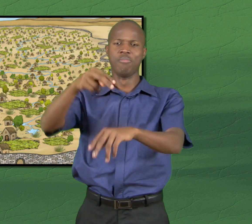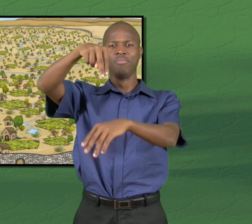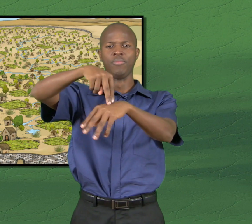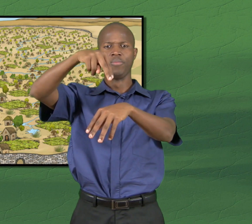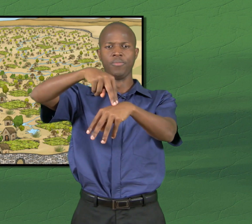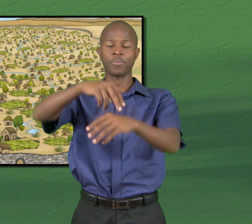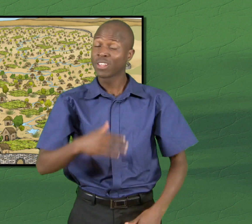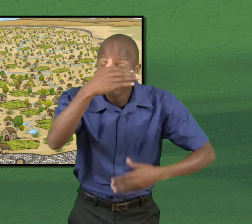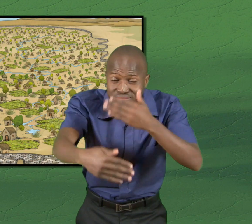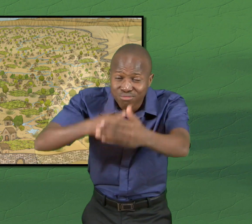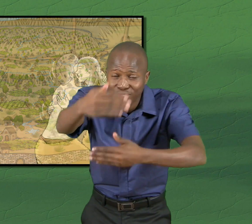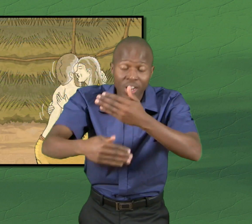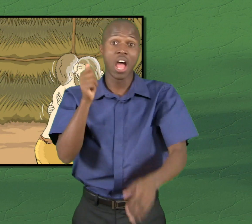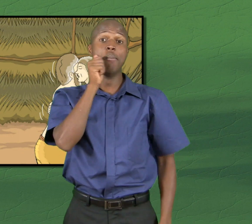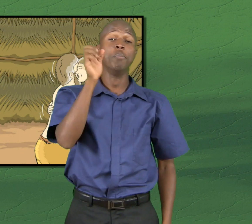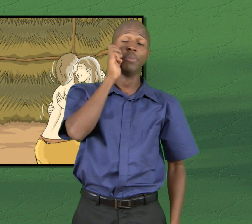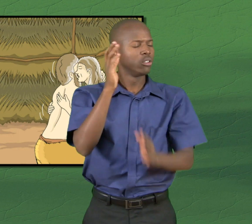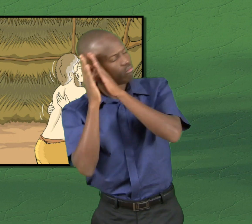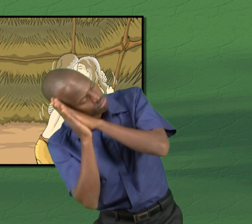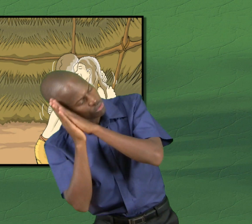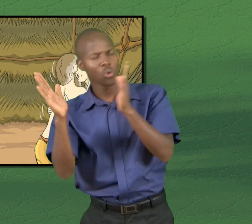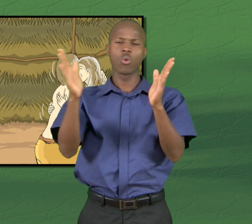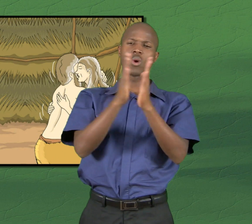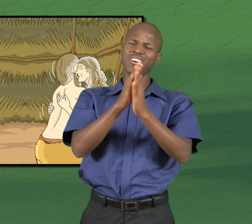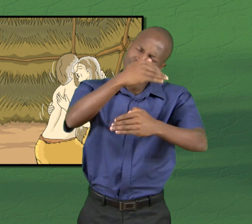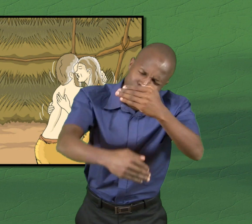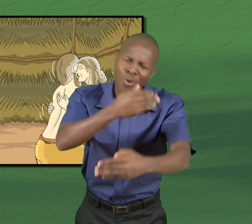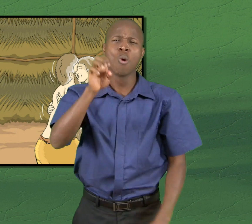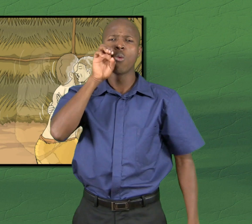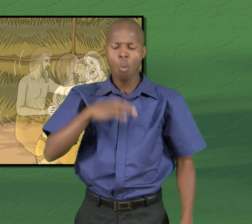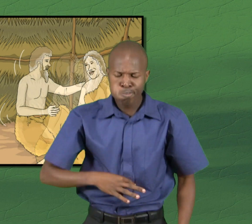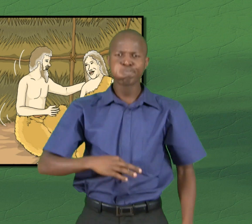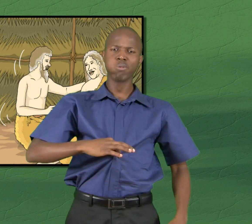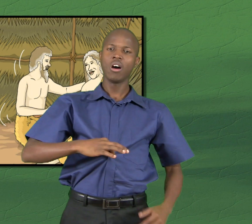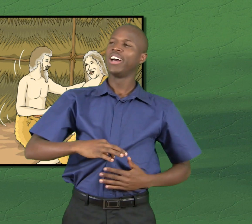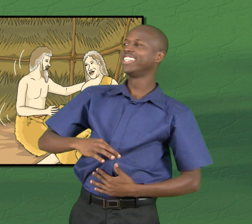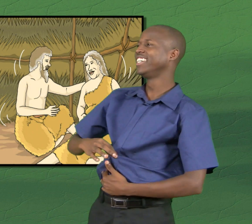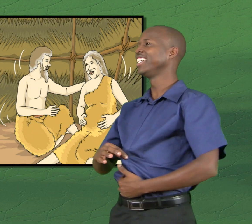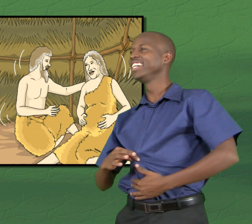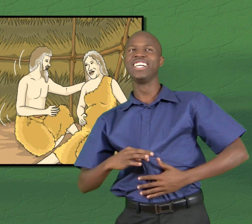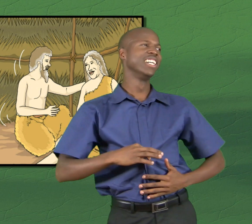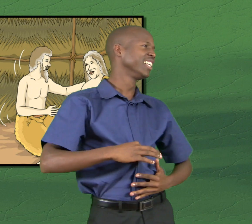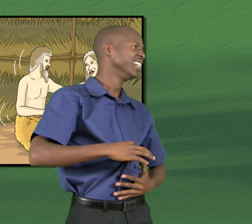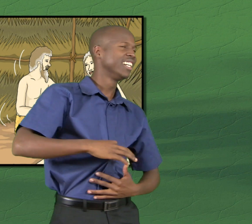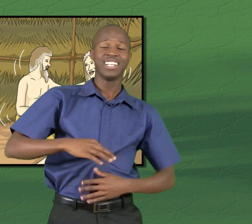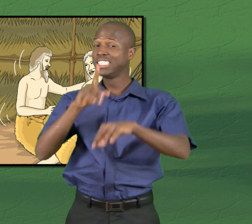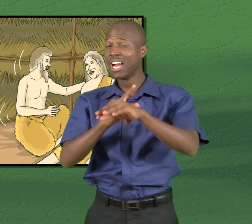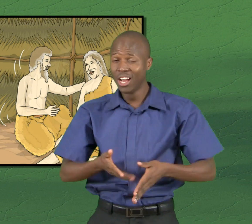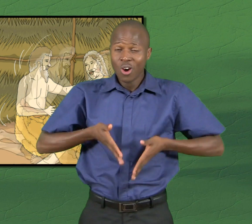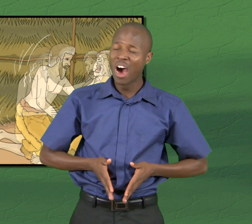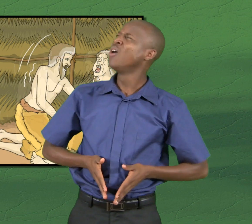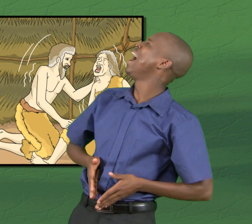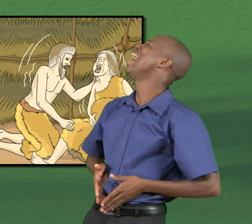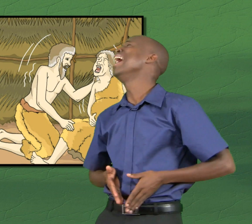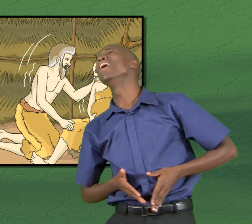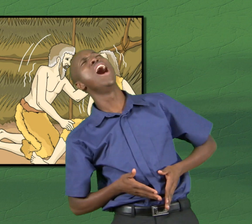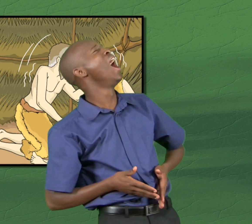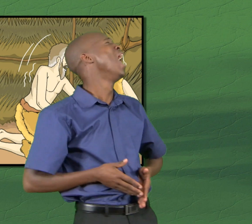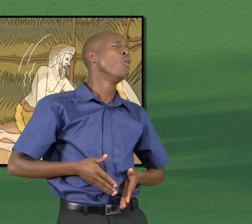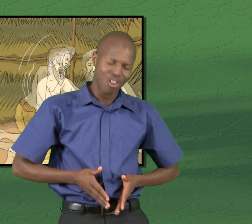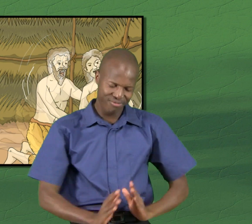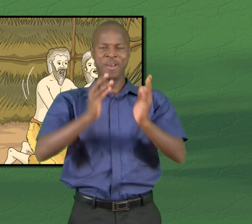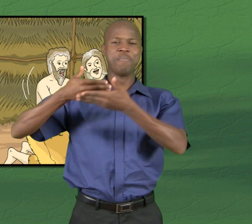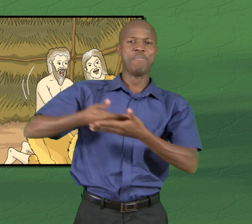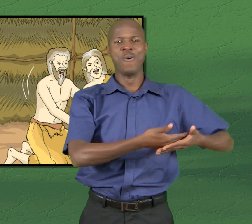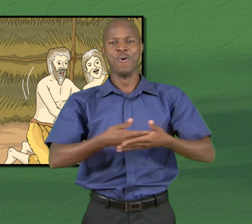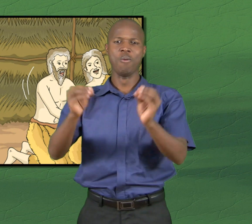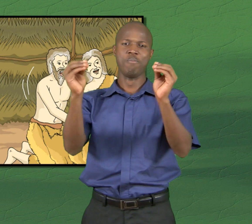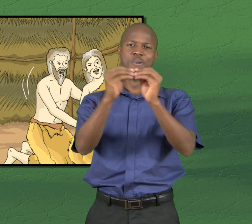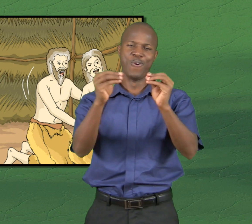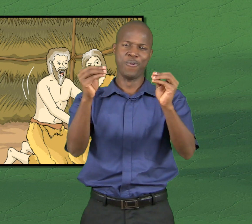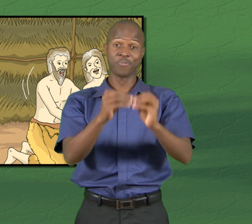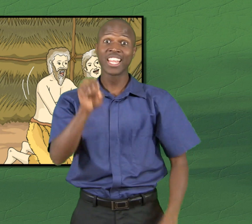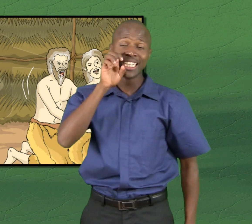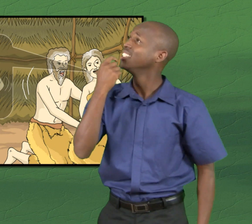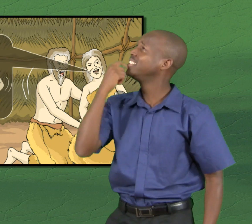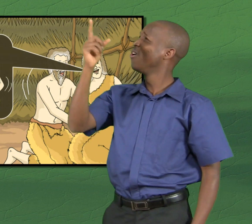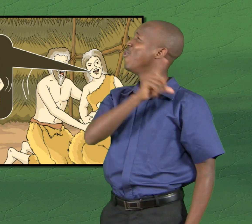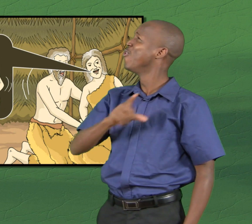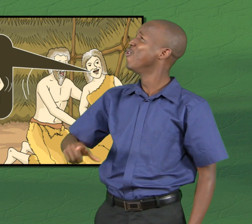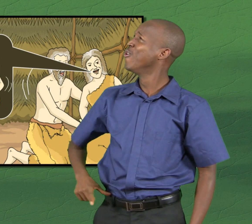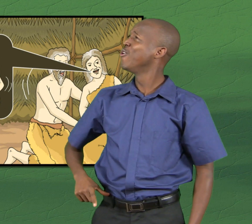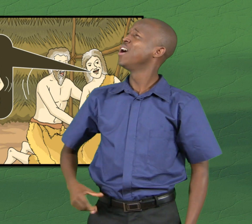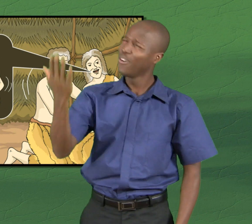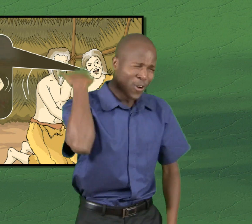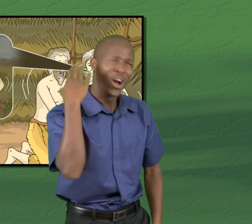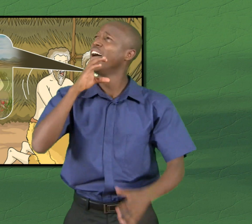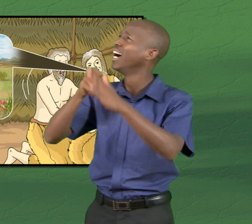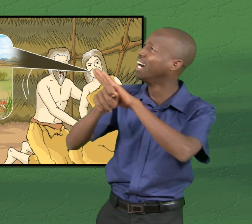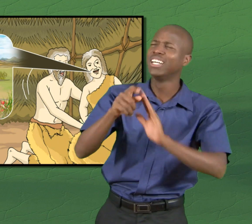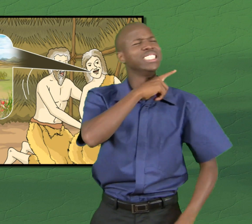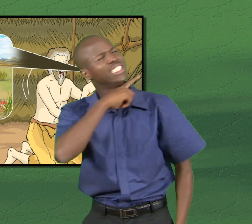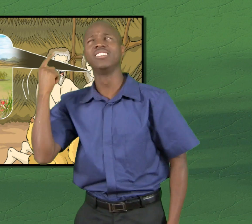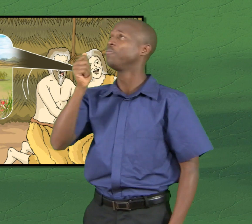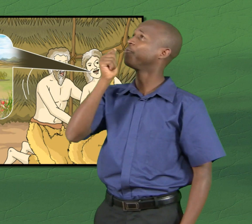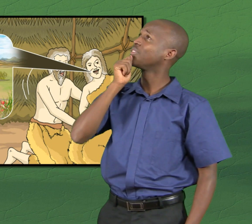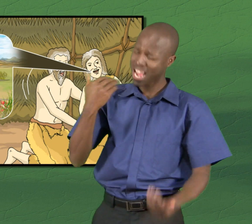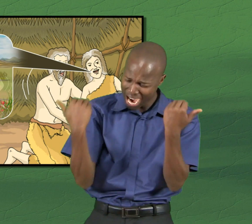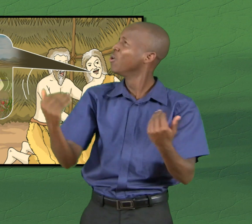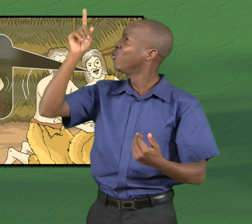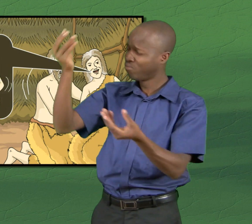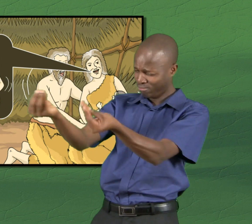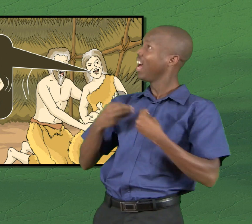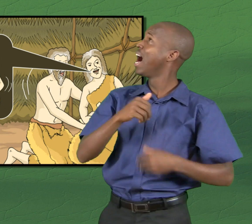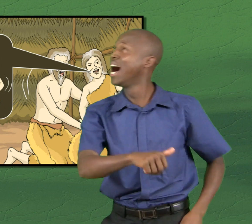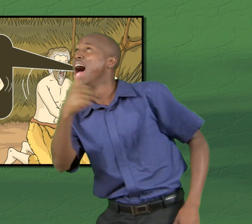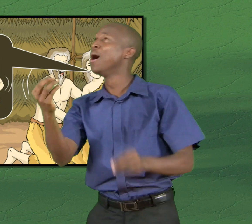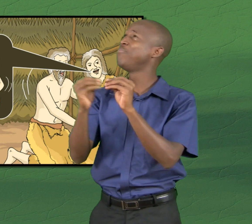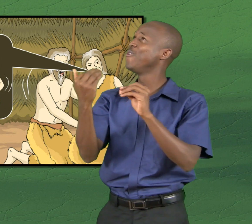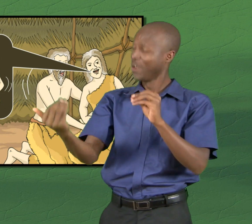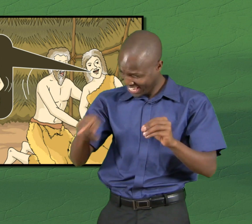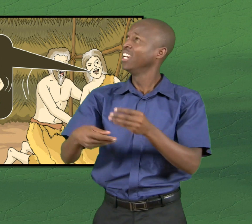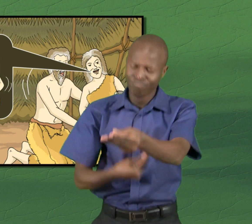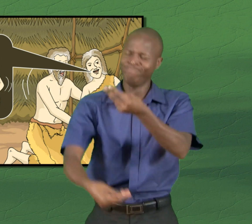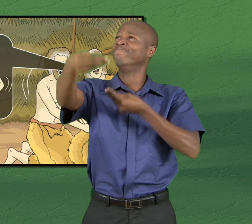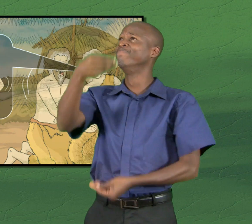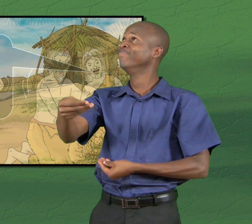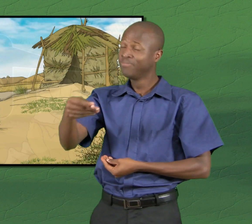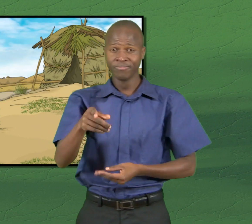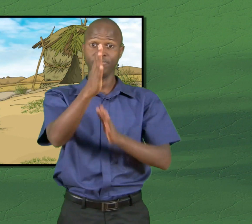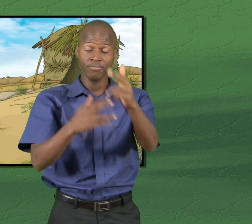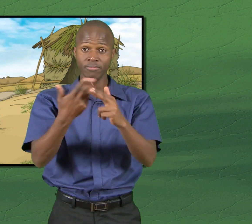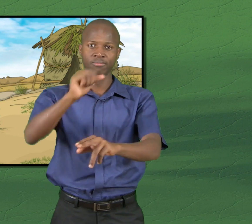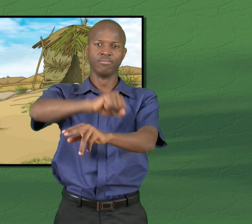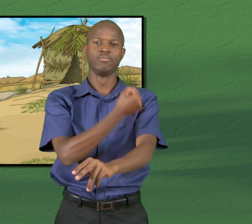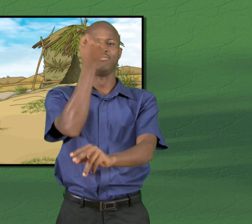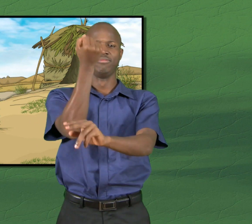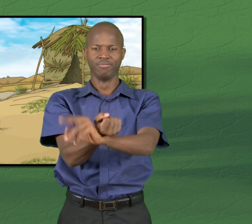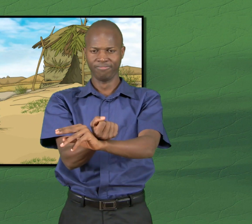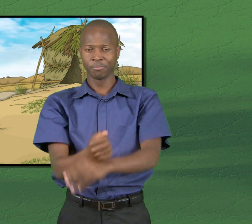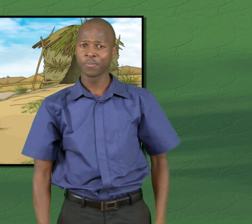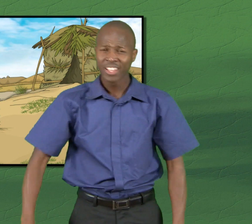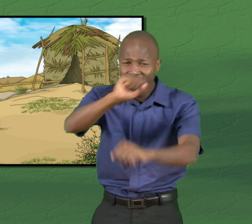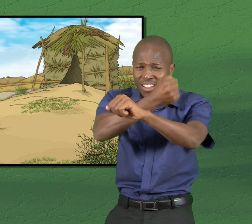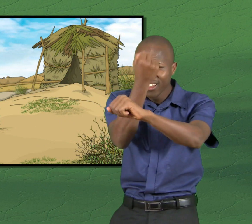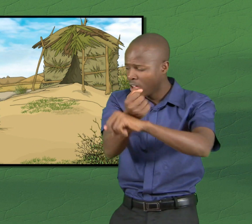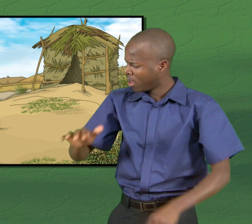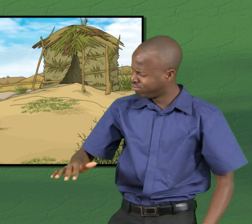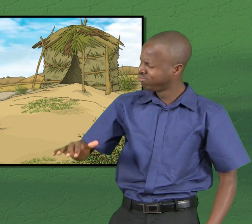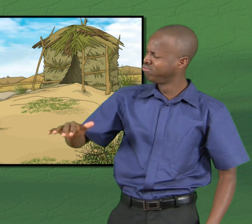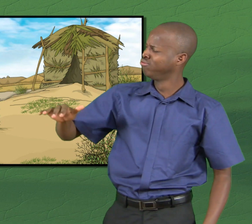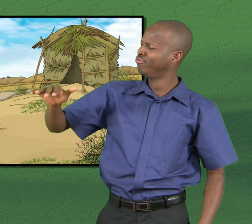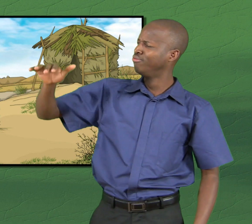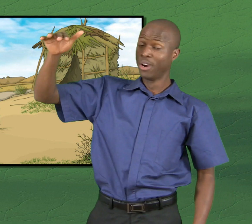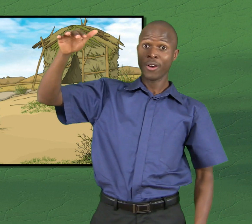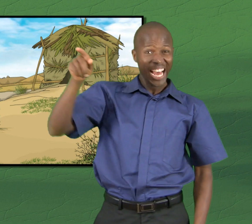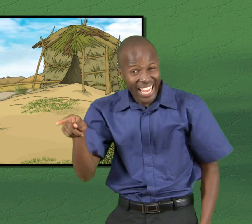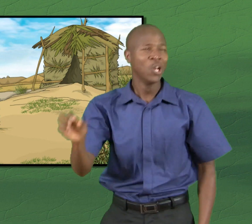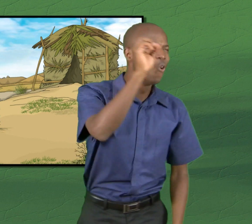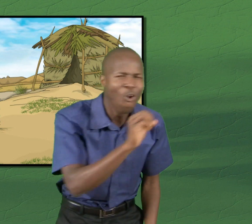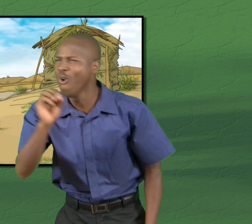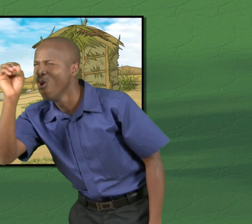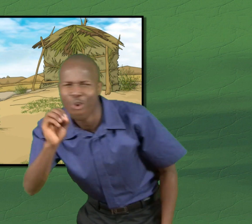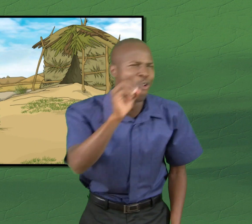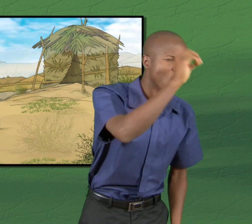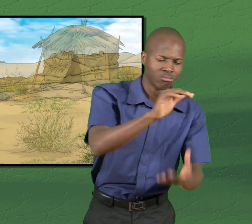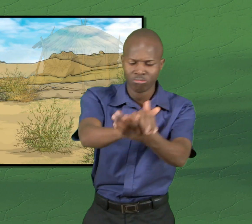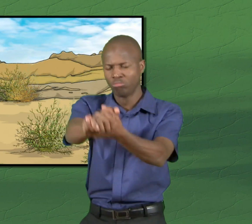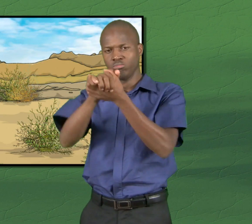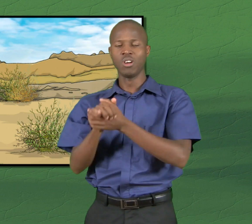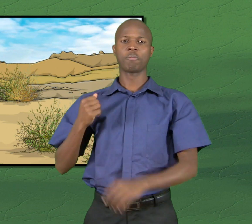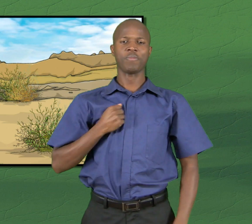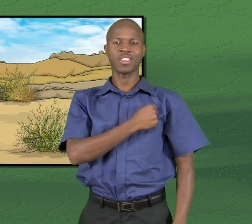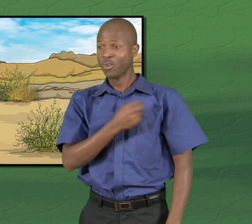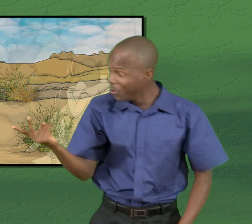And Adam again had relations with his wife, and she gave birth to a son and named him Seth, saying, “God has granted me another seed in place of Abel, since Cain killed him.”